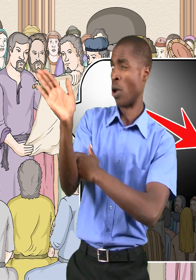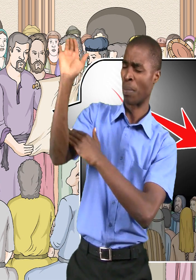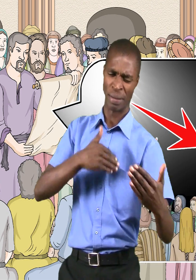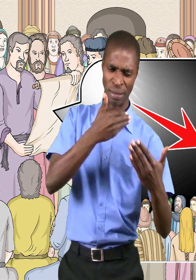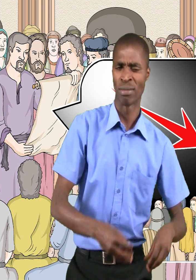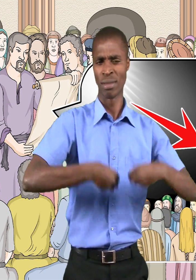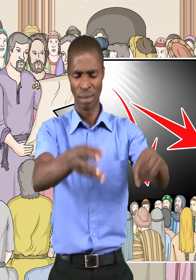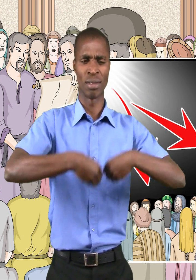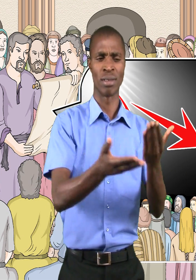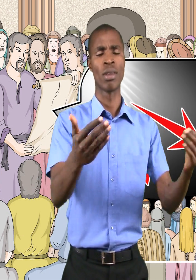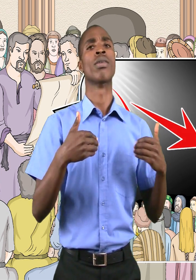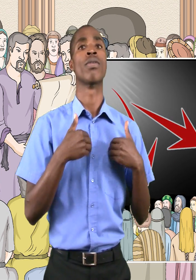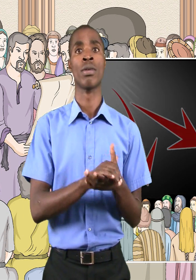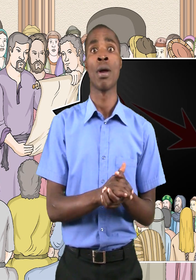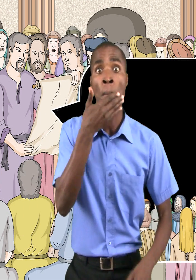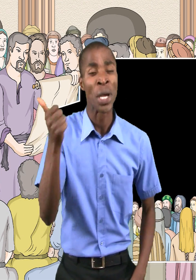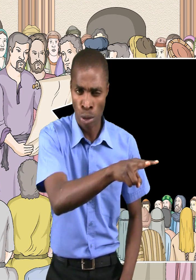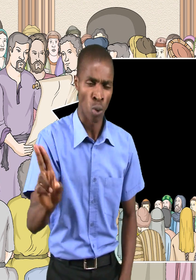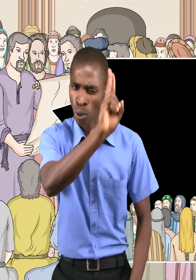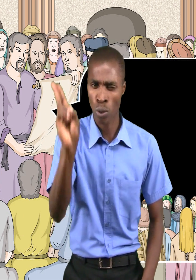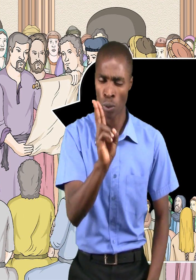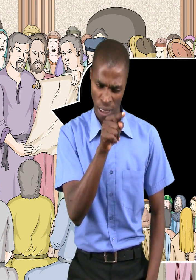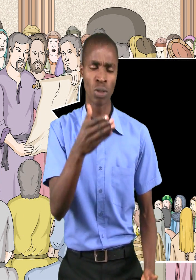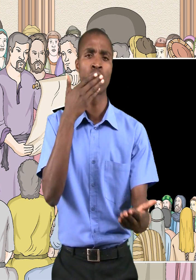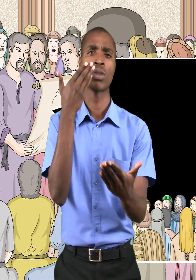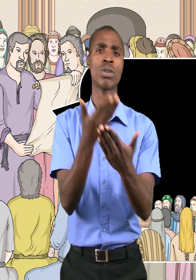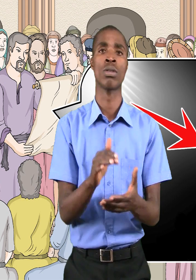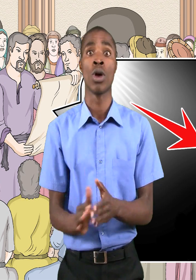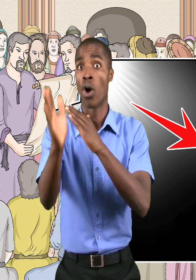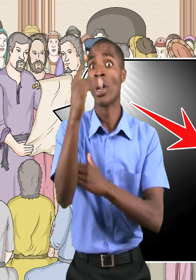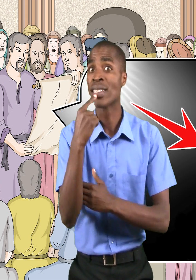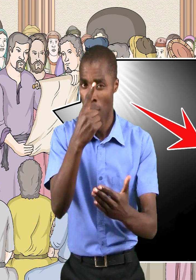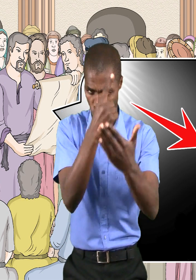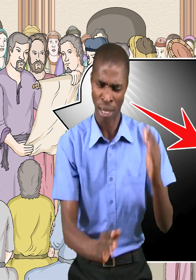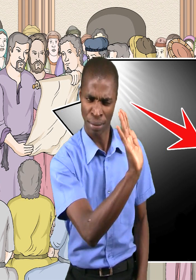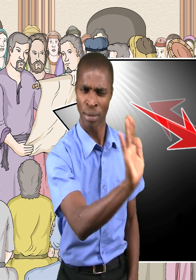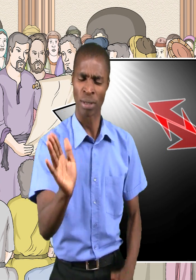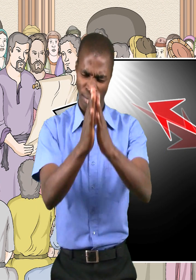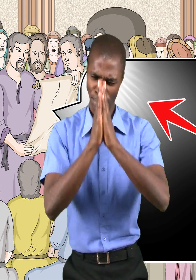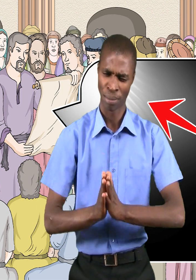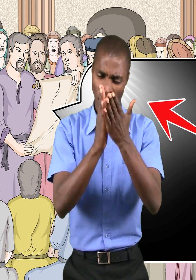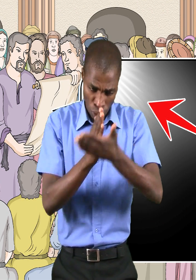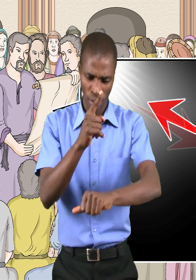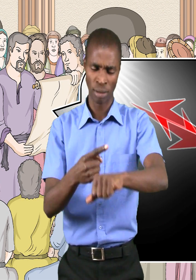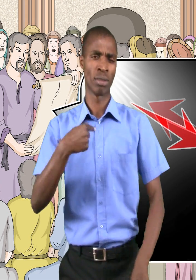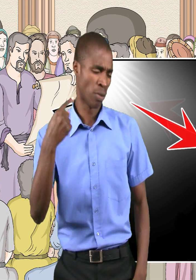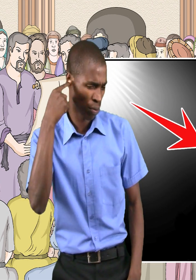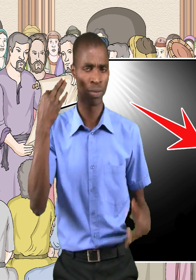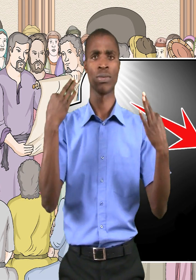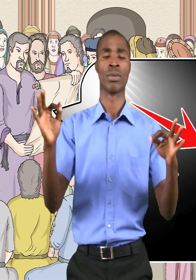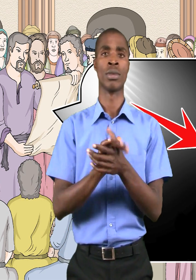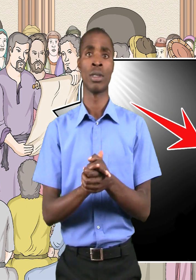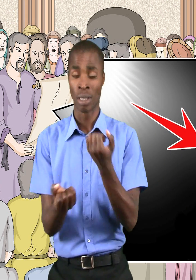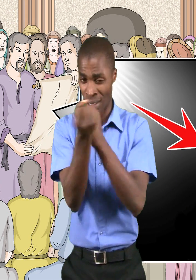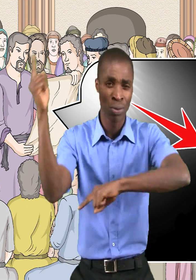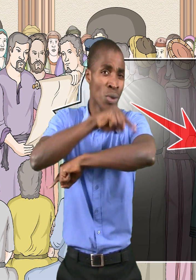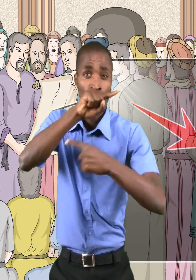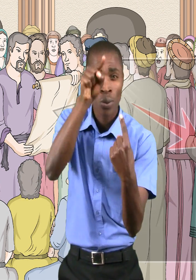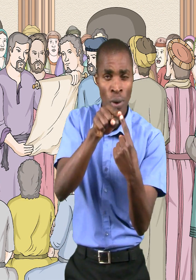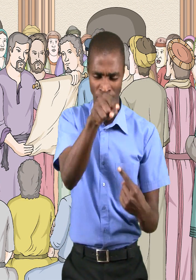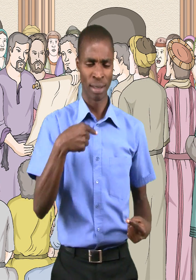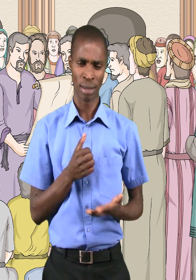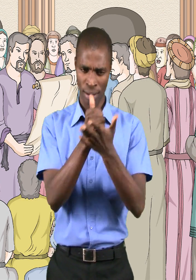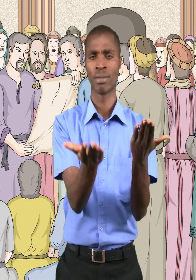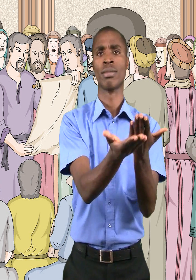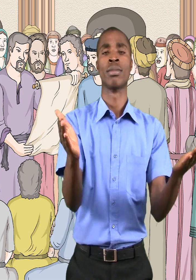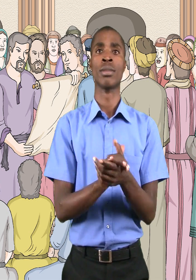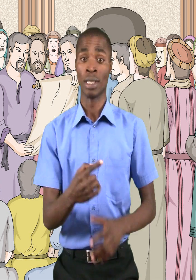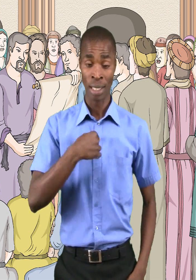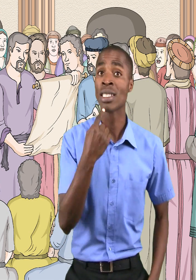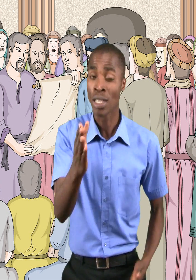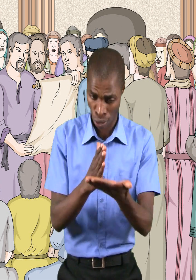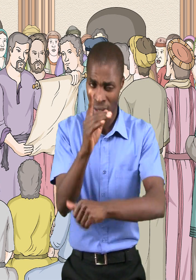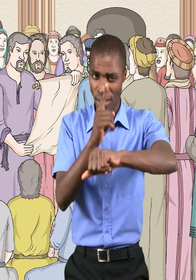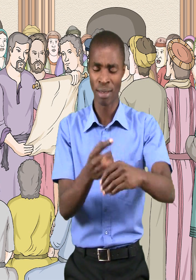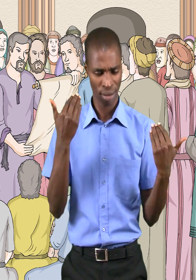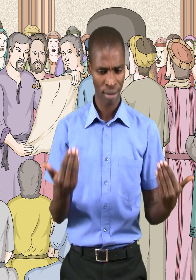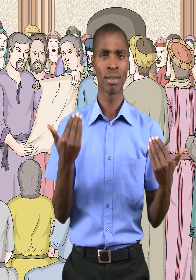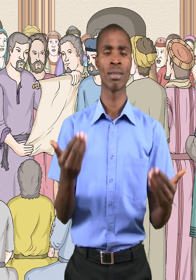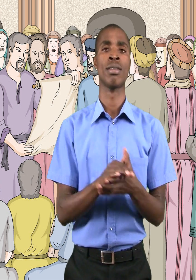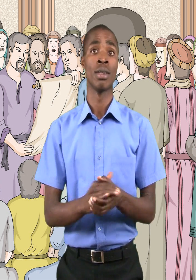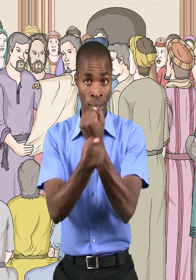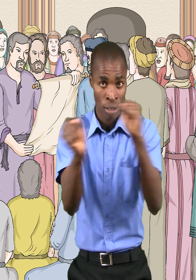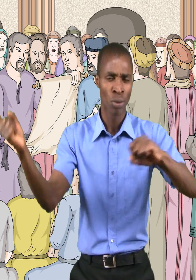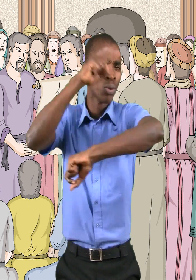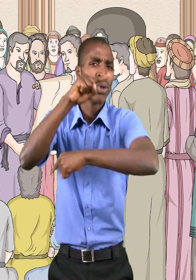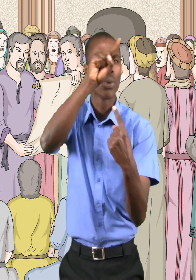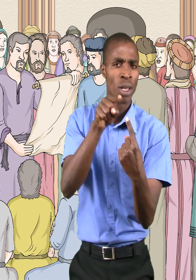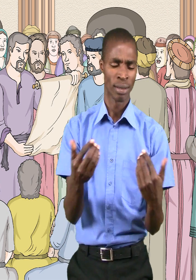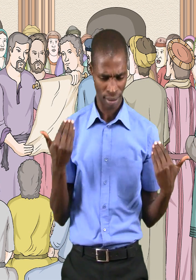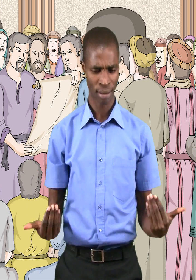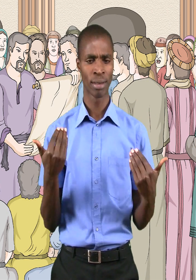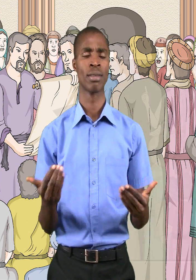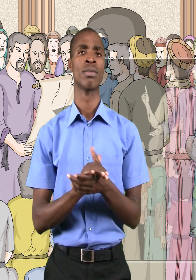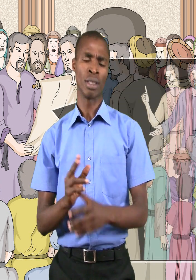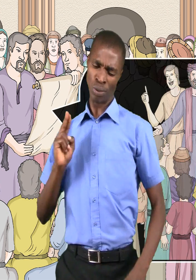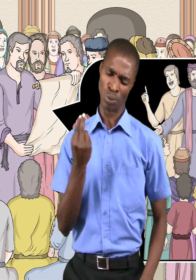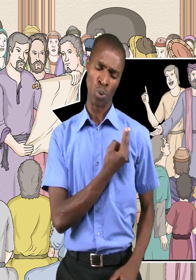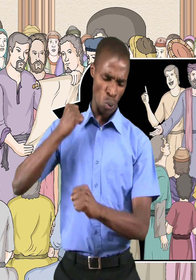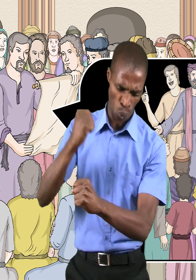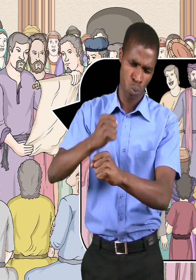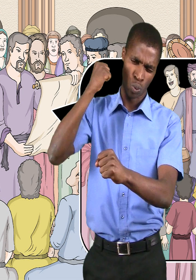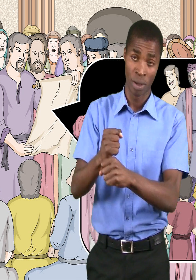For He says: “In the time of favor I heard you, and in the day of salvation I helped you.”